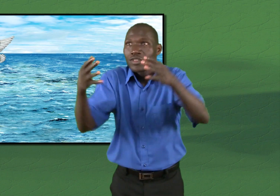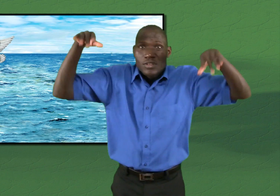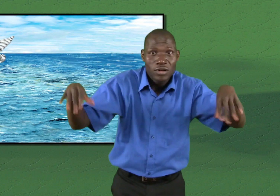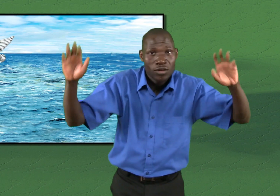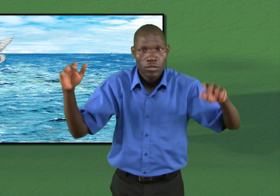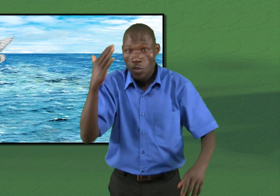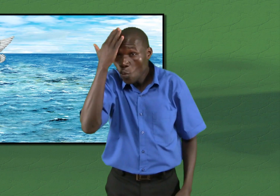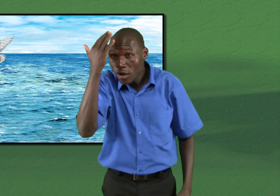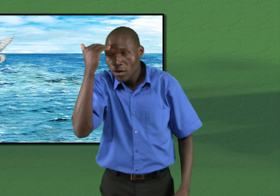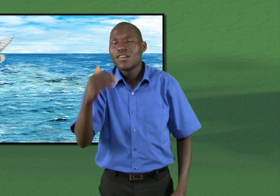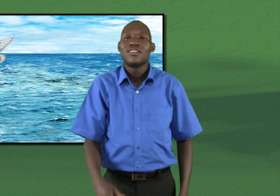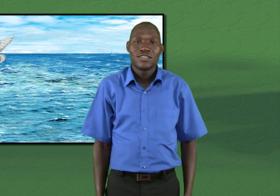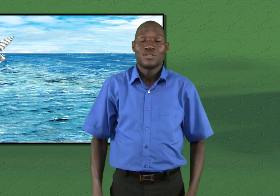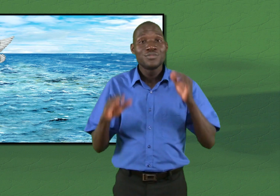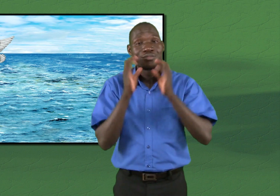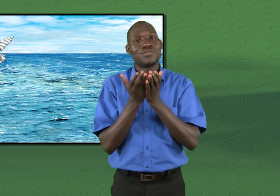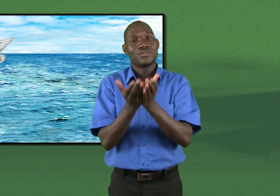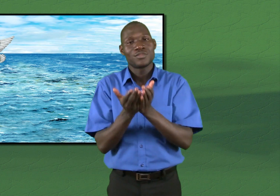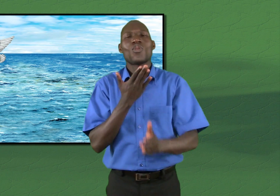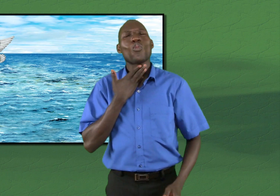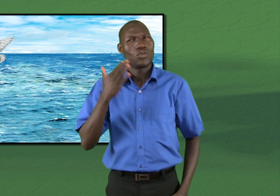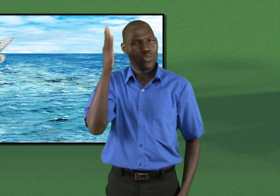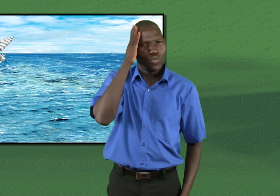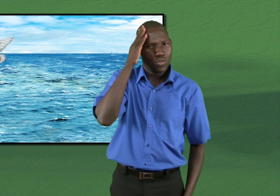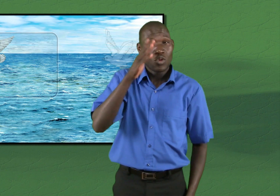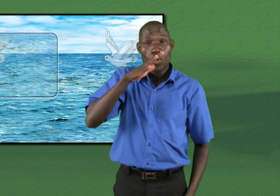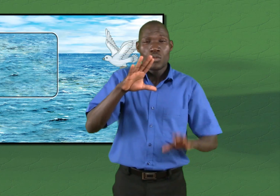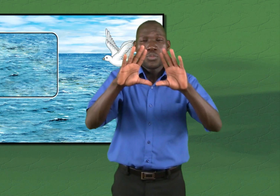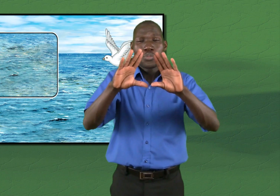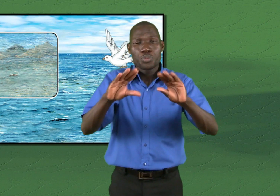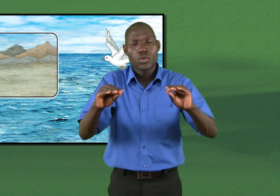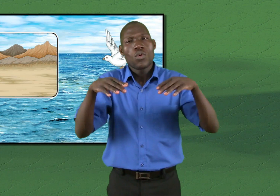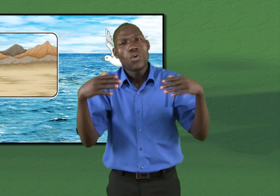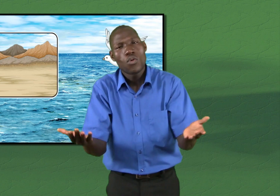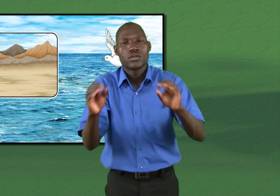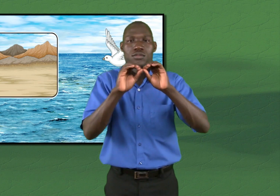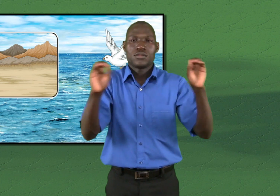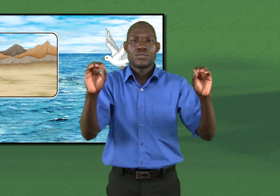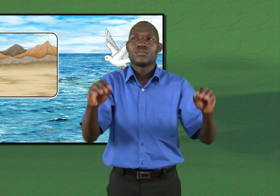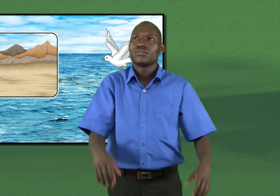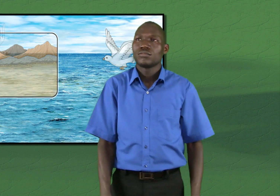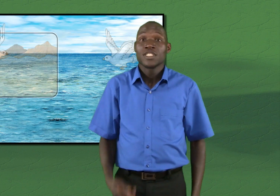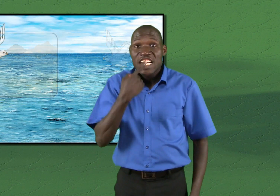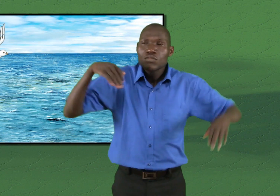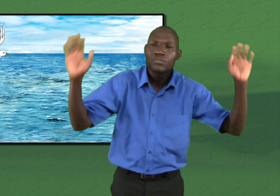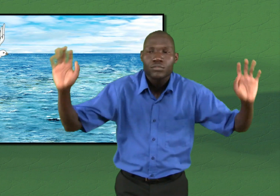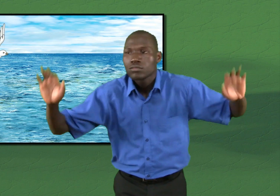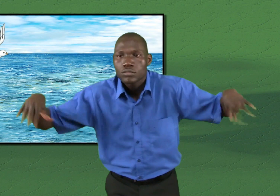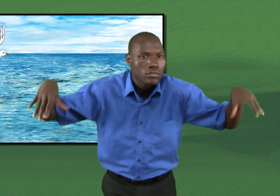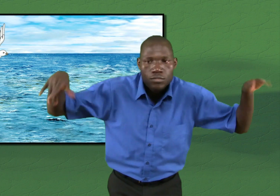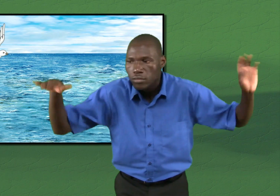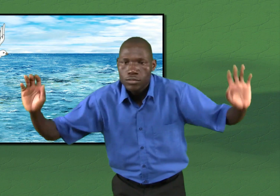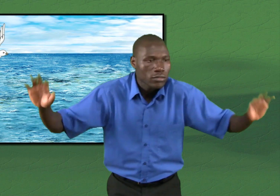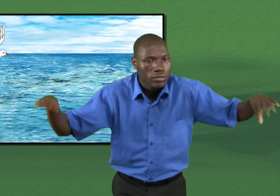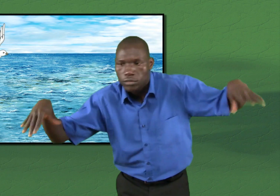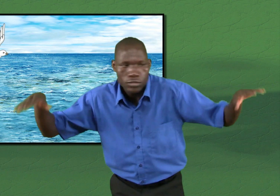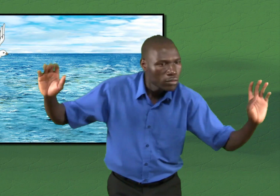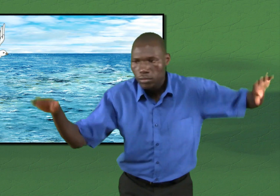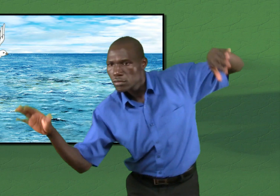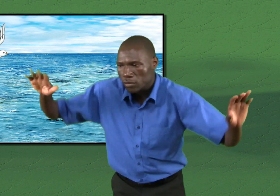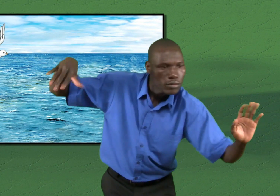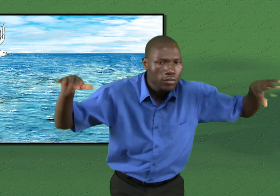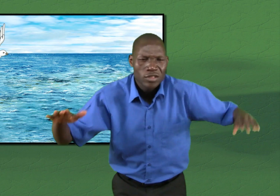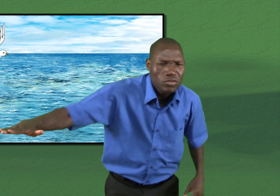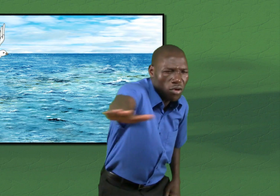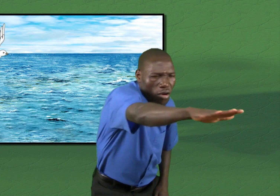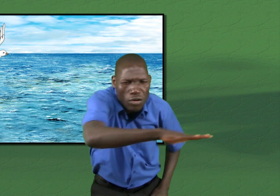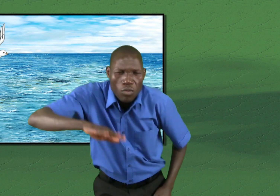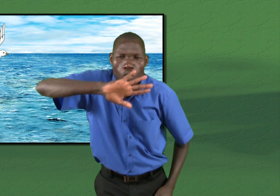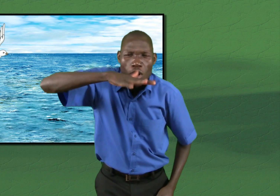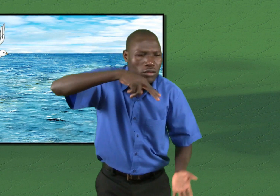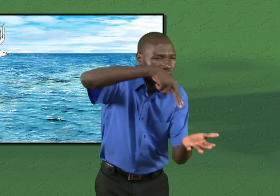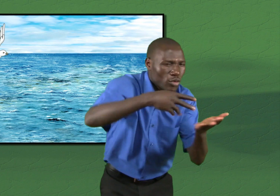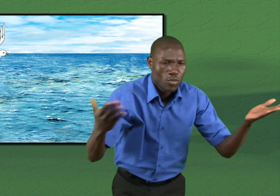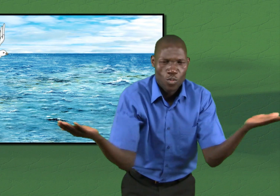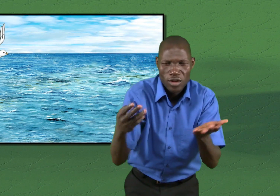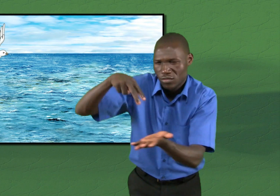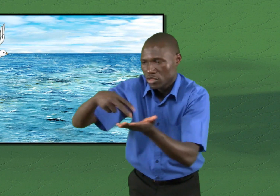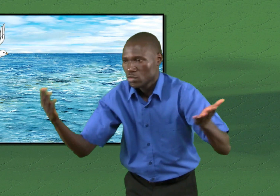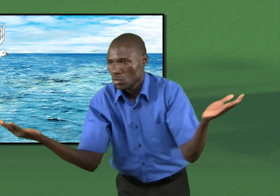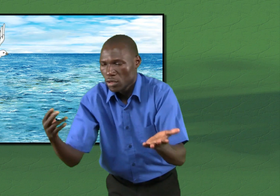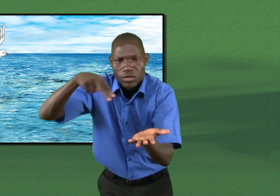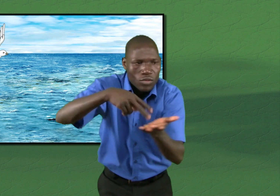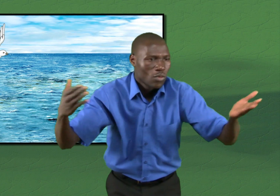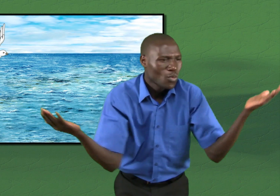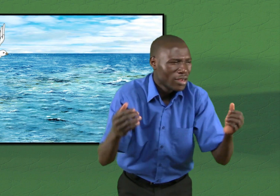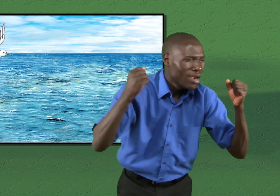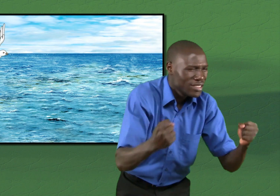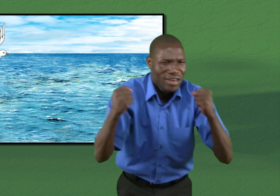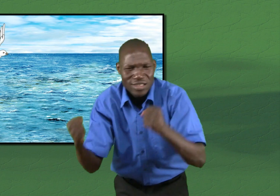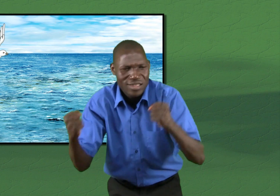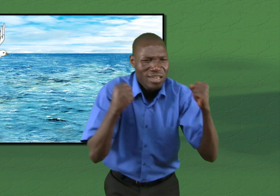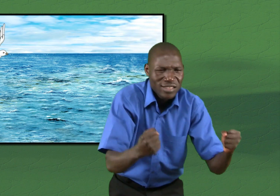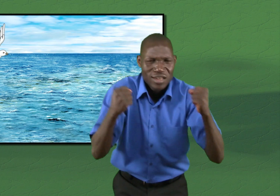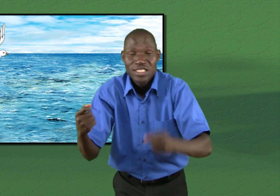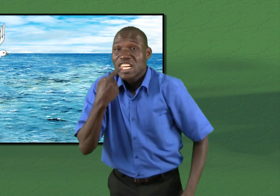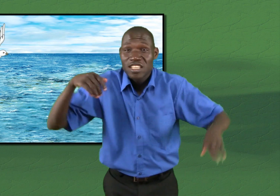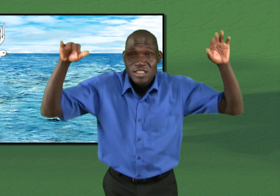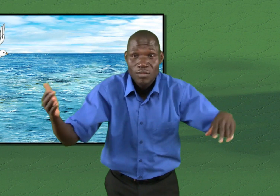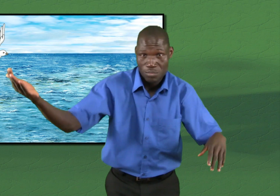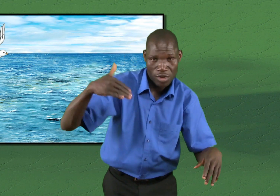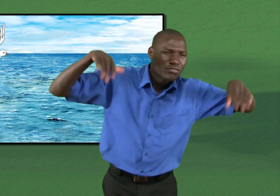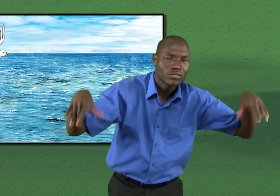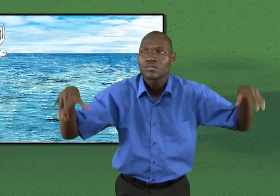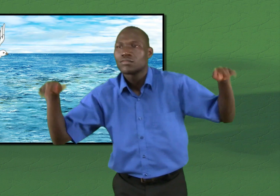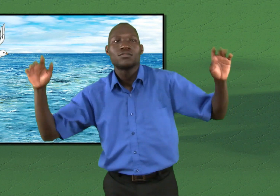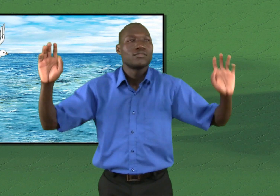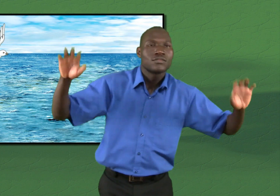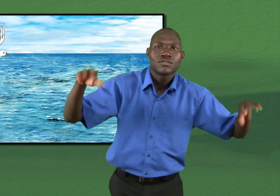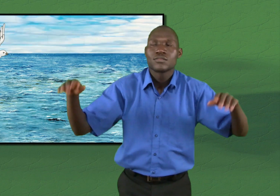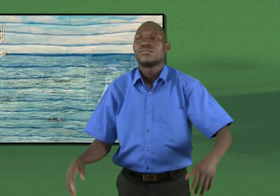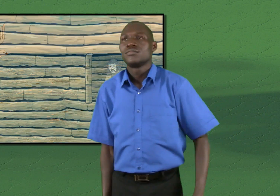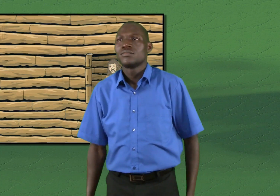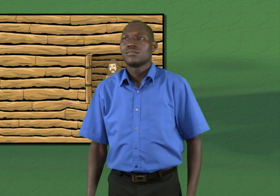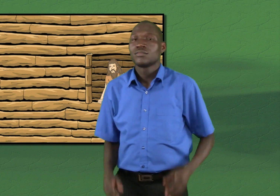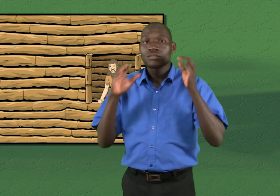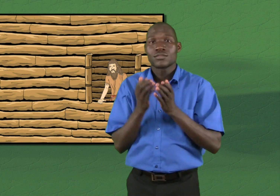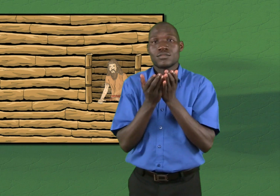But the dove found no place to rest her foot, and she returned to him in the ark, because the waters were still covering the surface of all the earth.